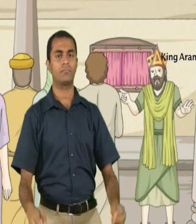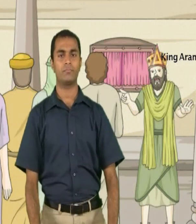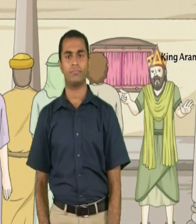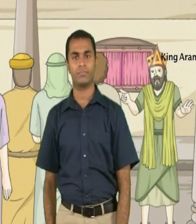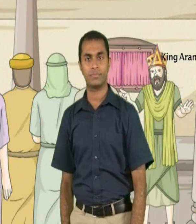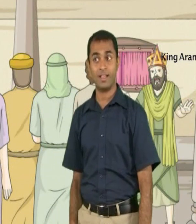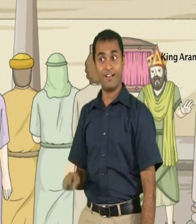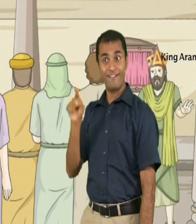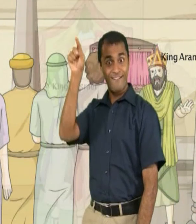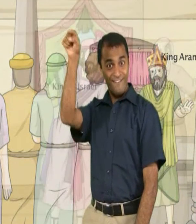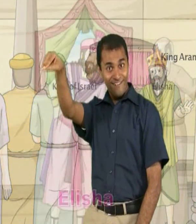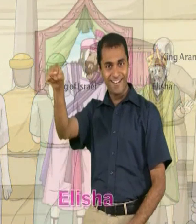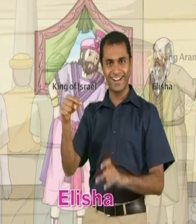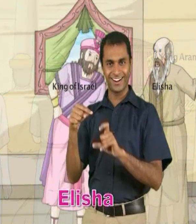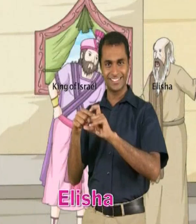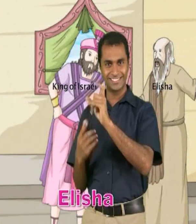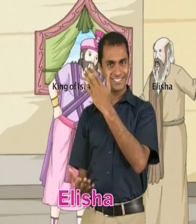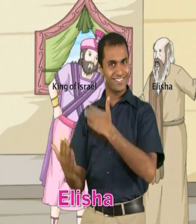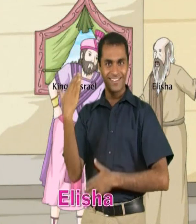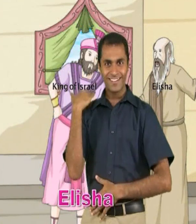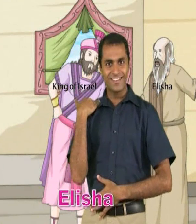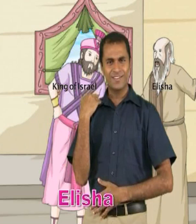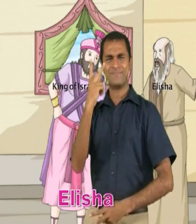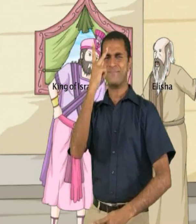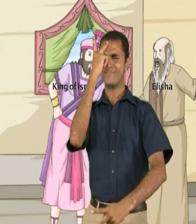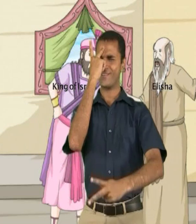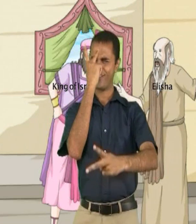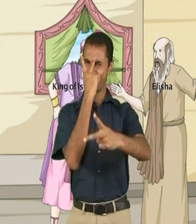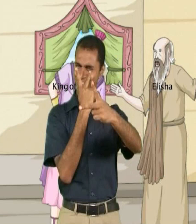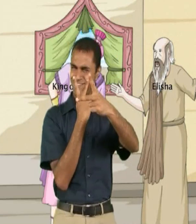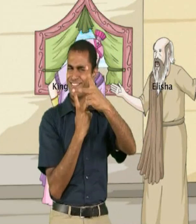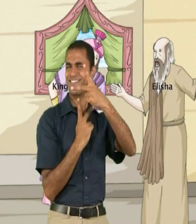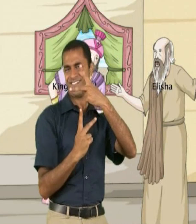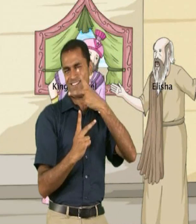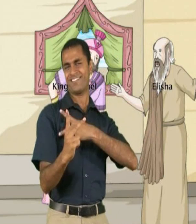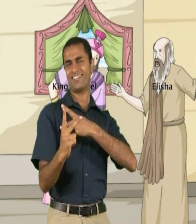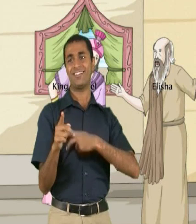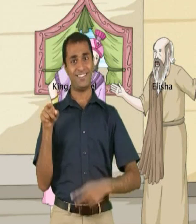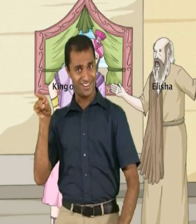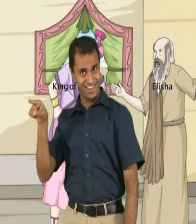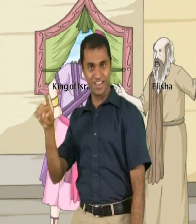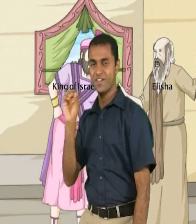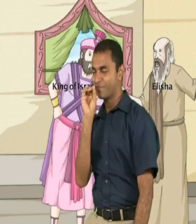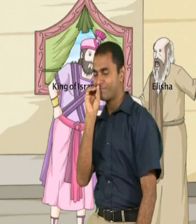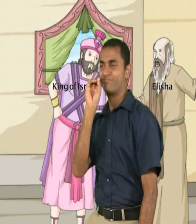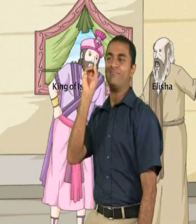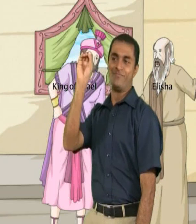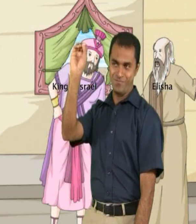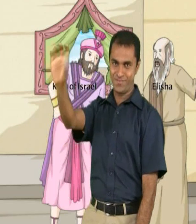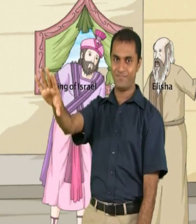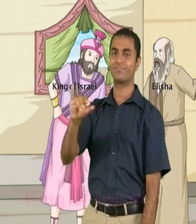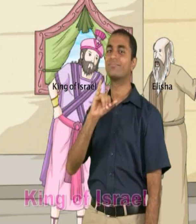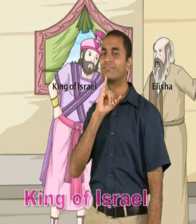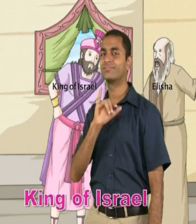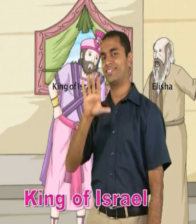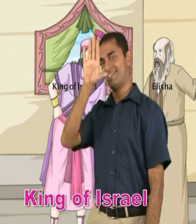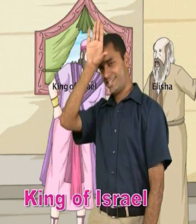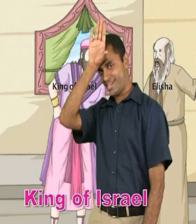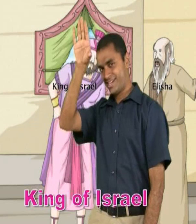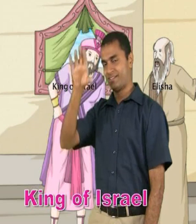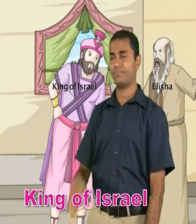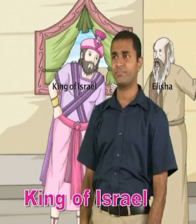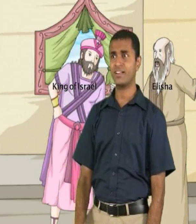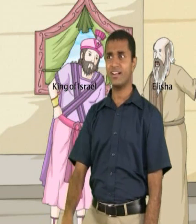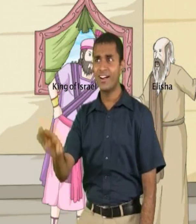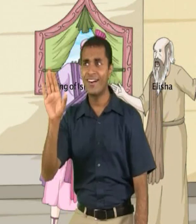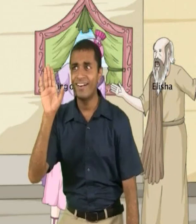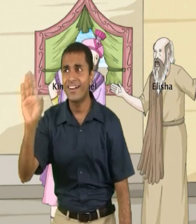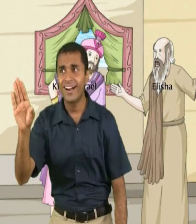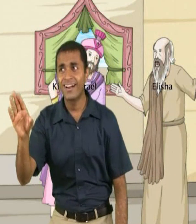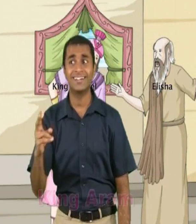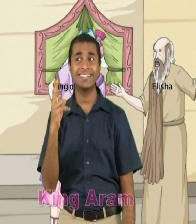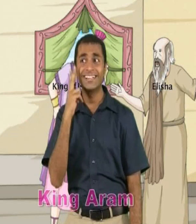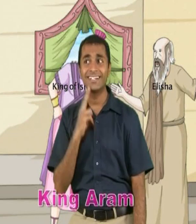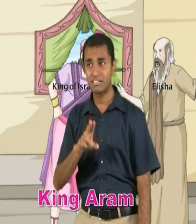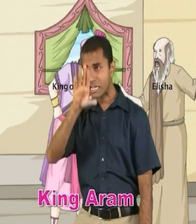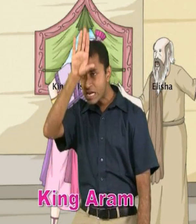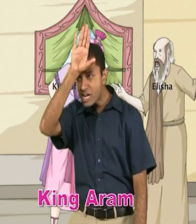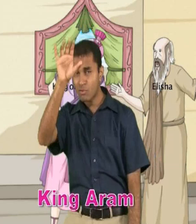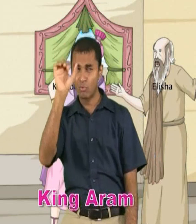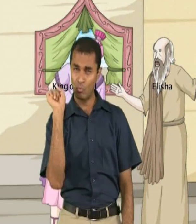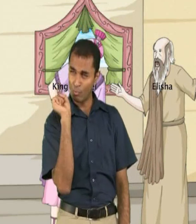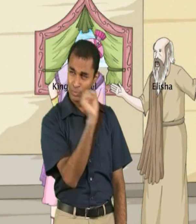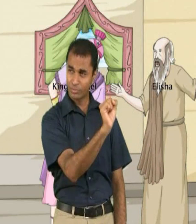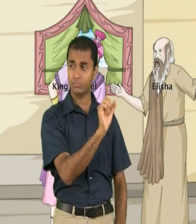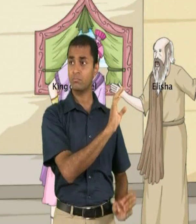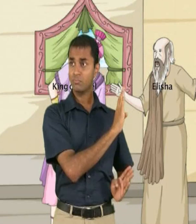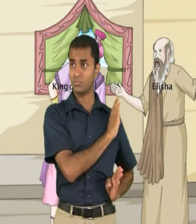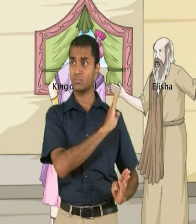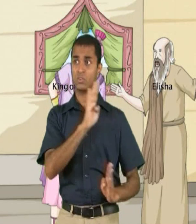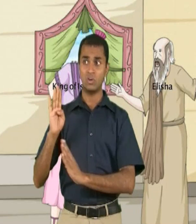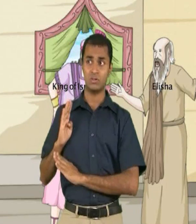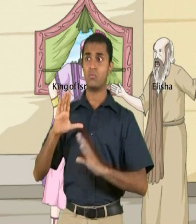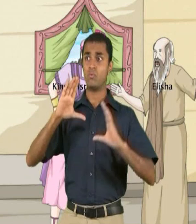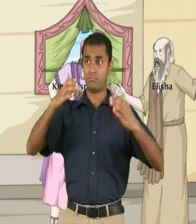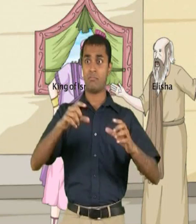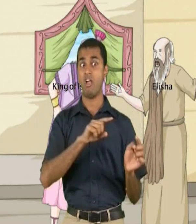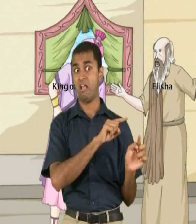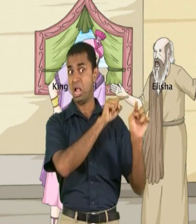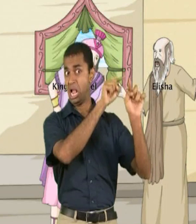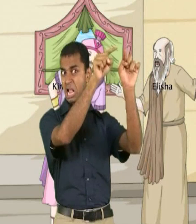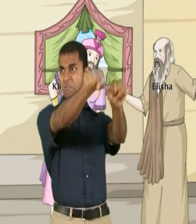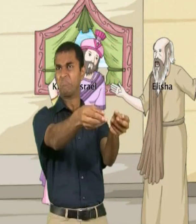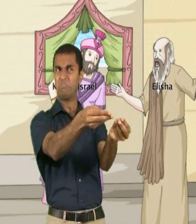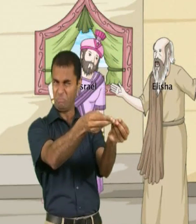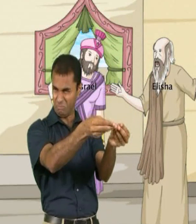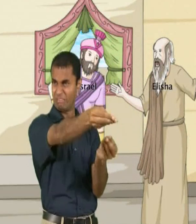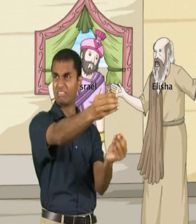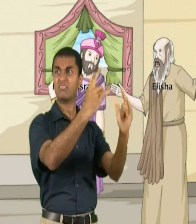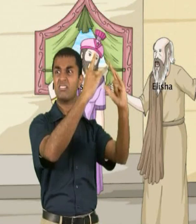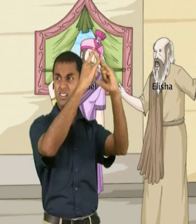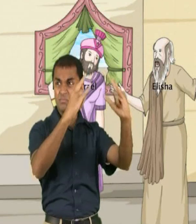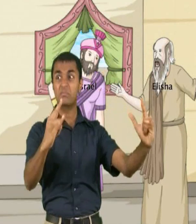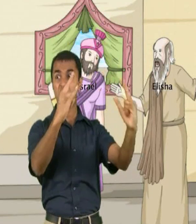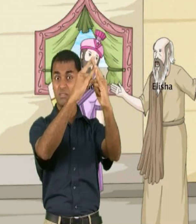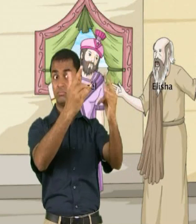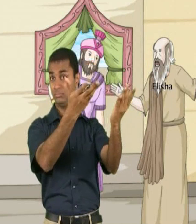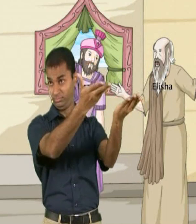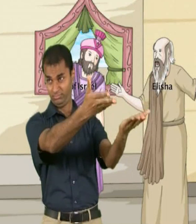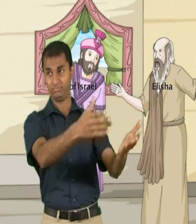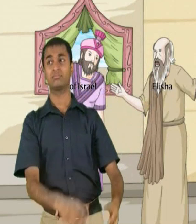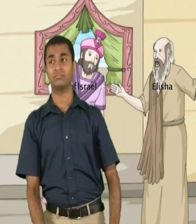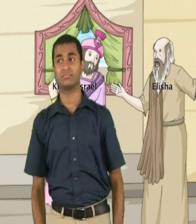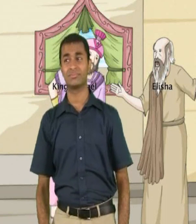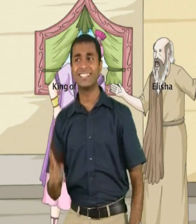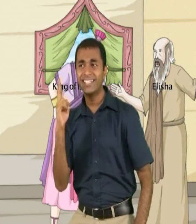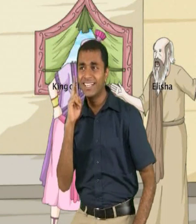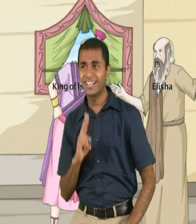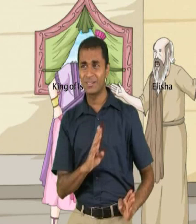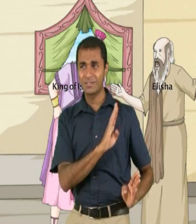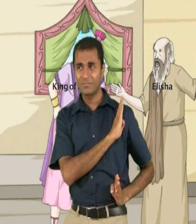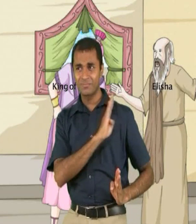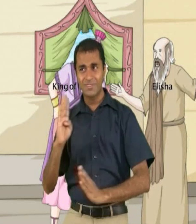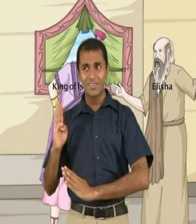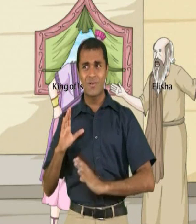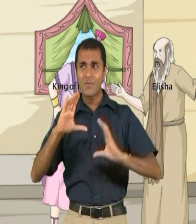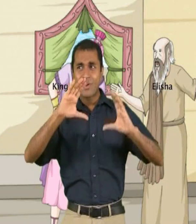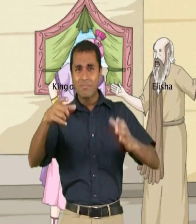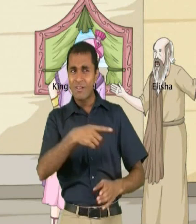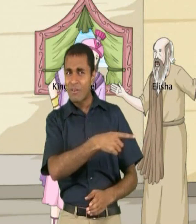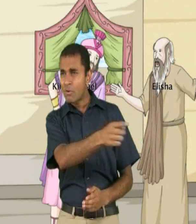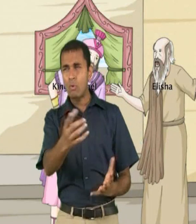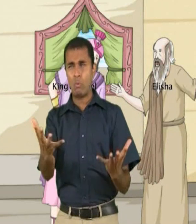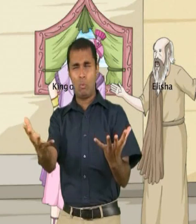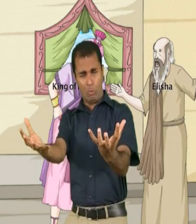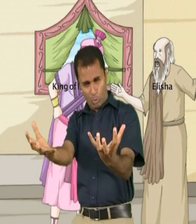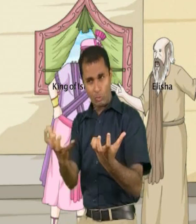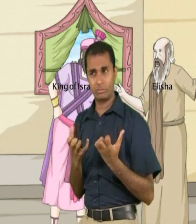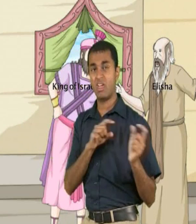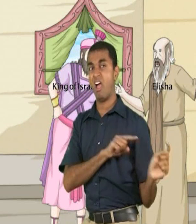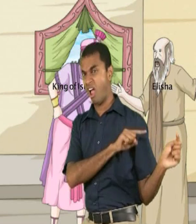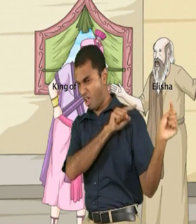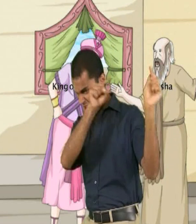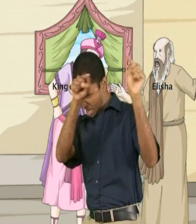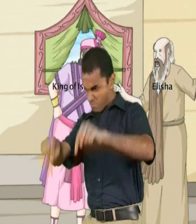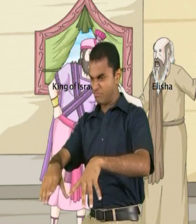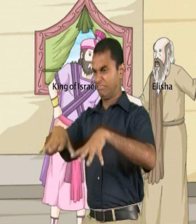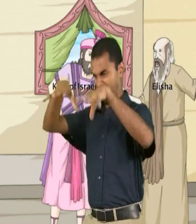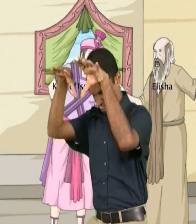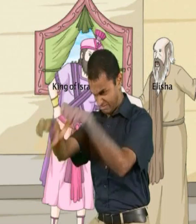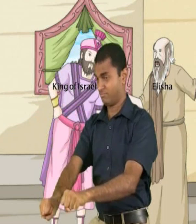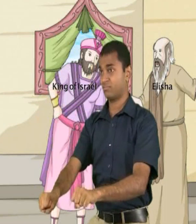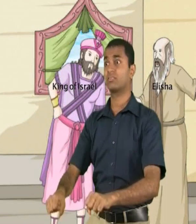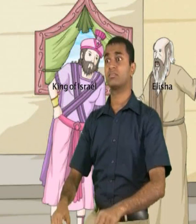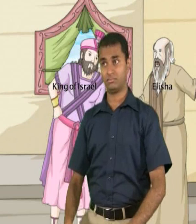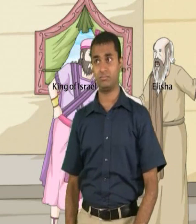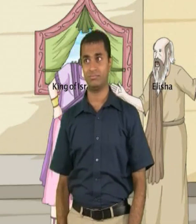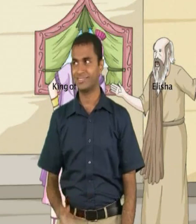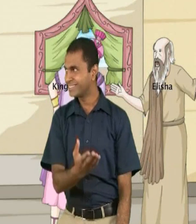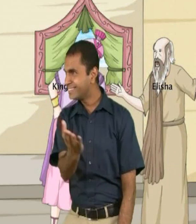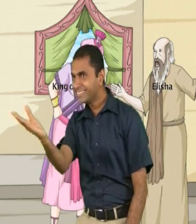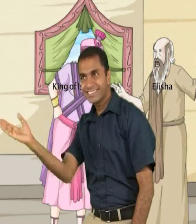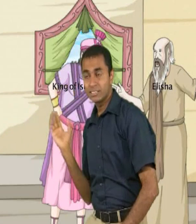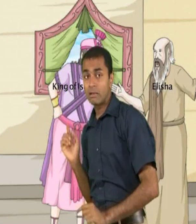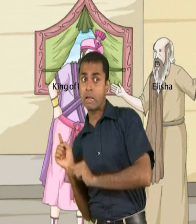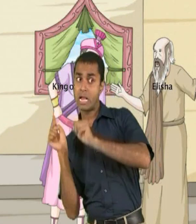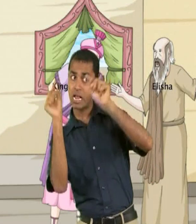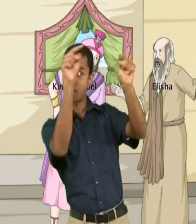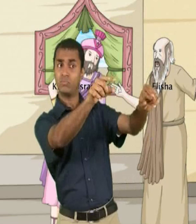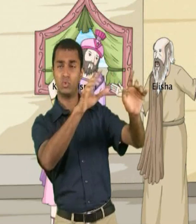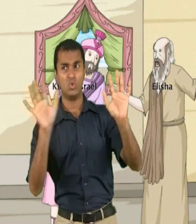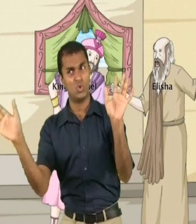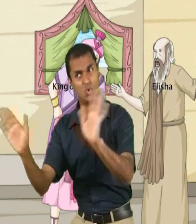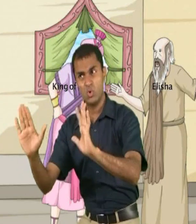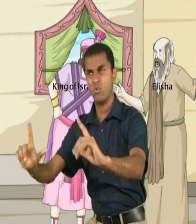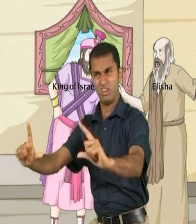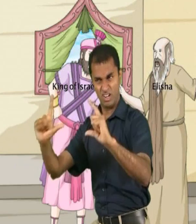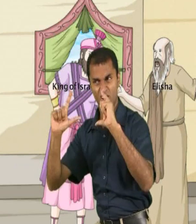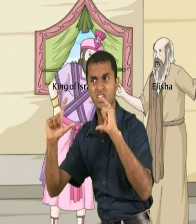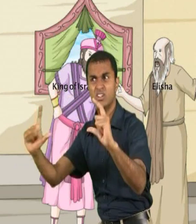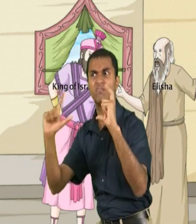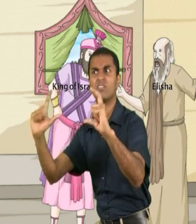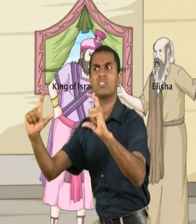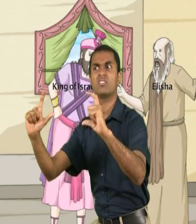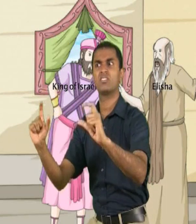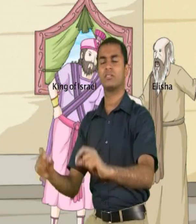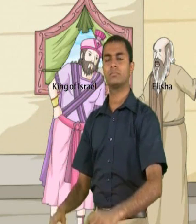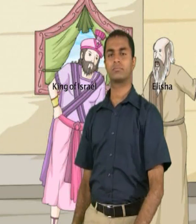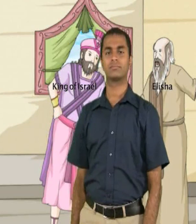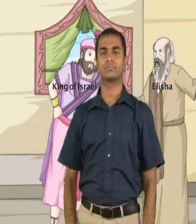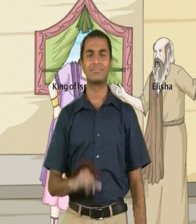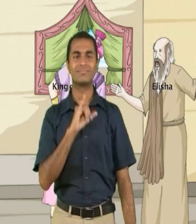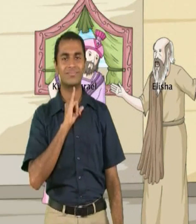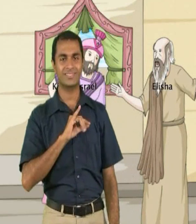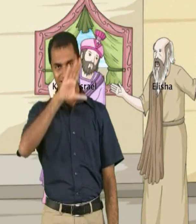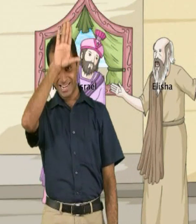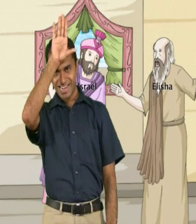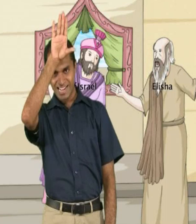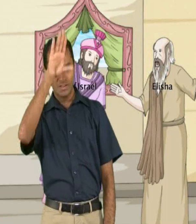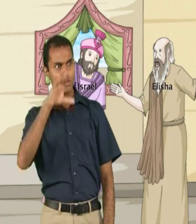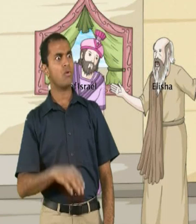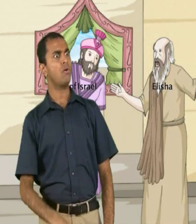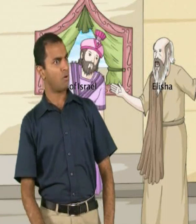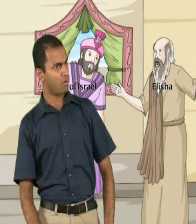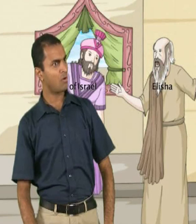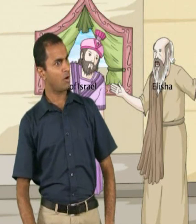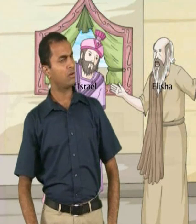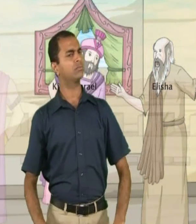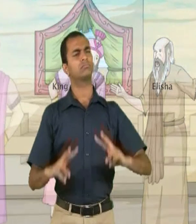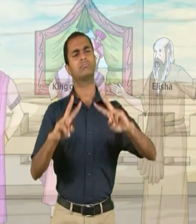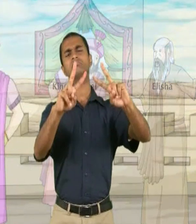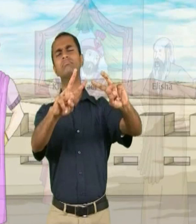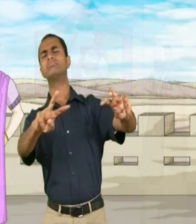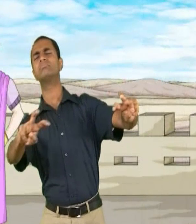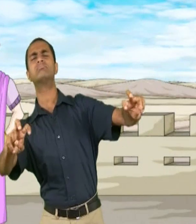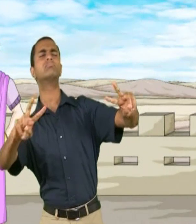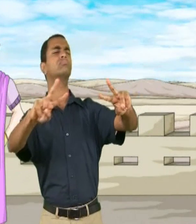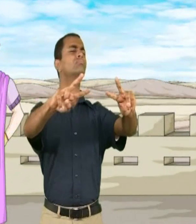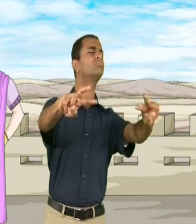Then the man of God sent word to the king of Israel: “Be careful passing by this place, for the Arameans are going down there.”